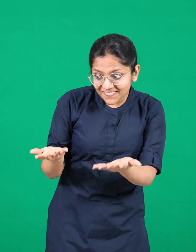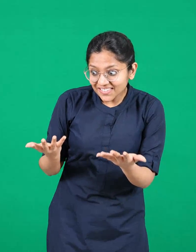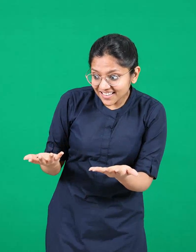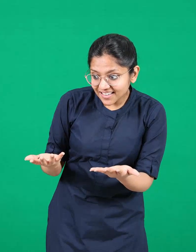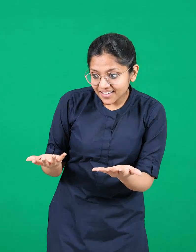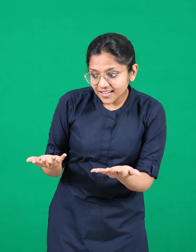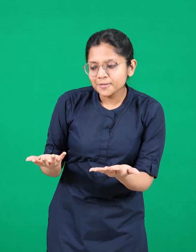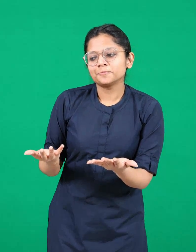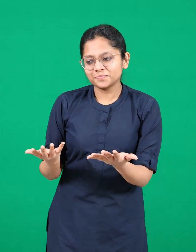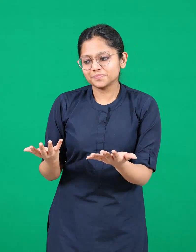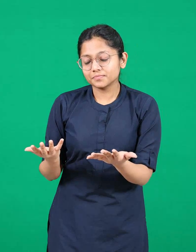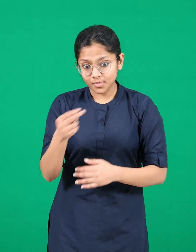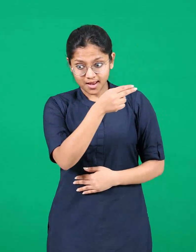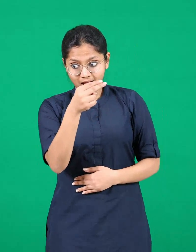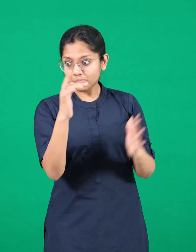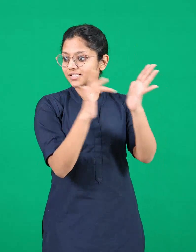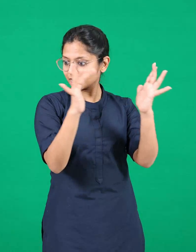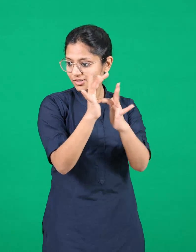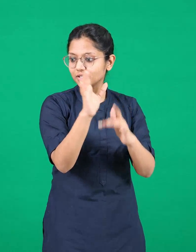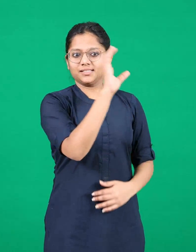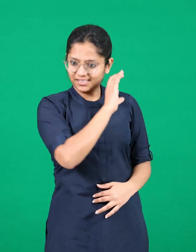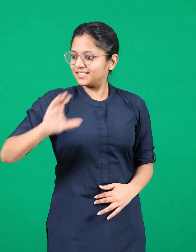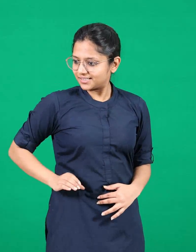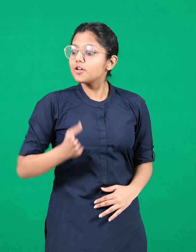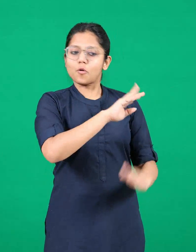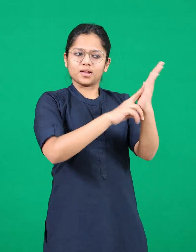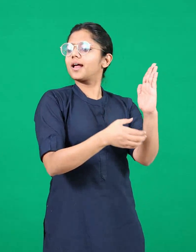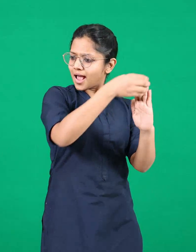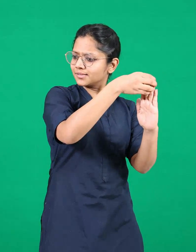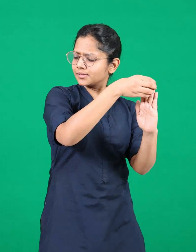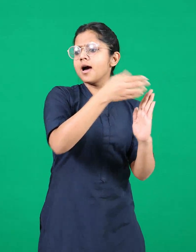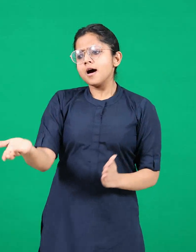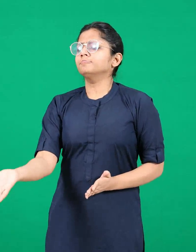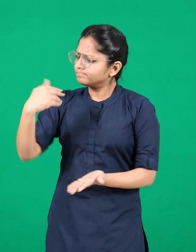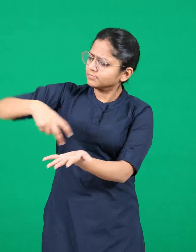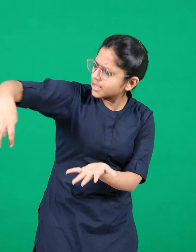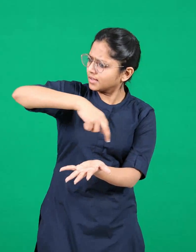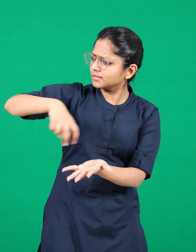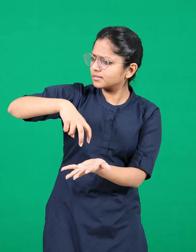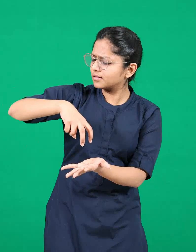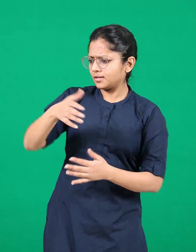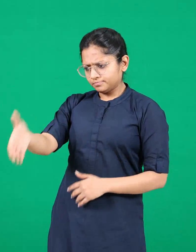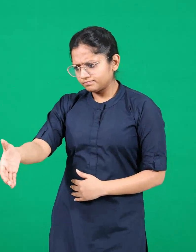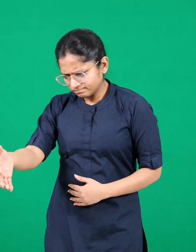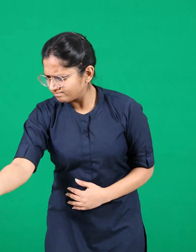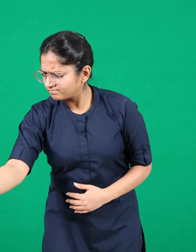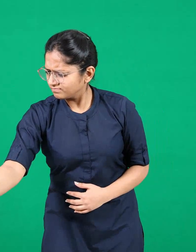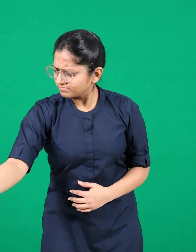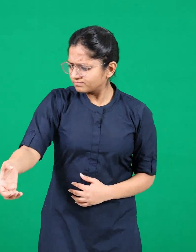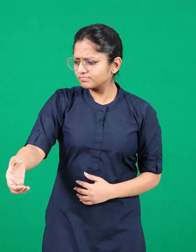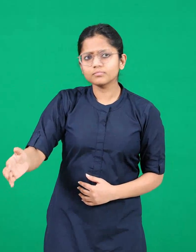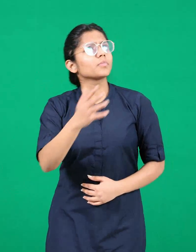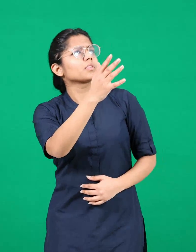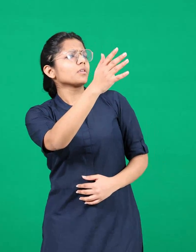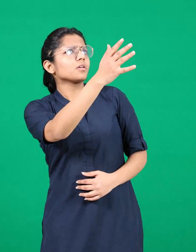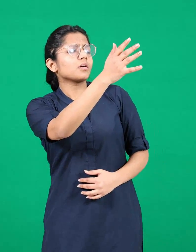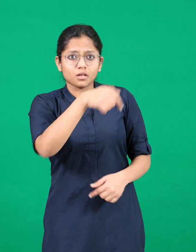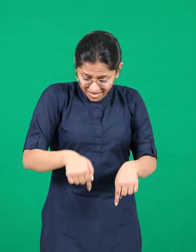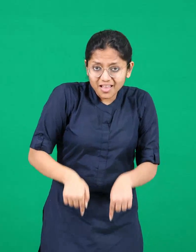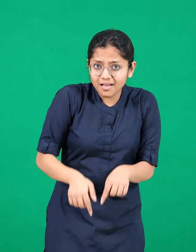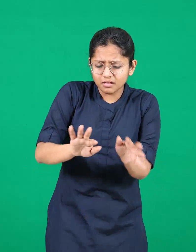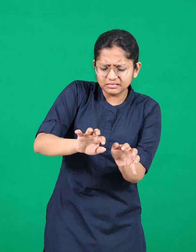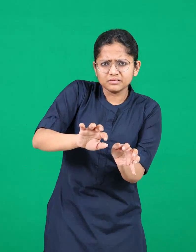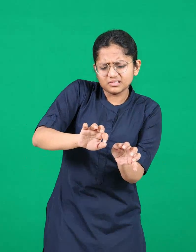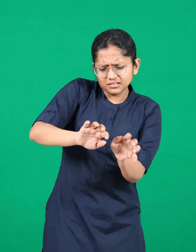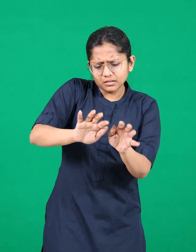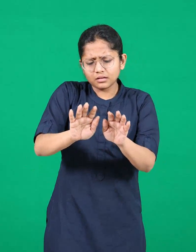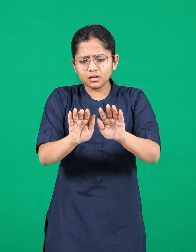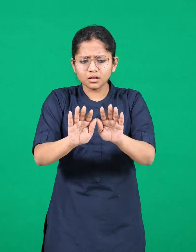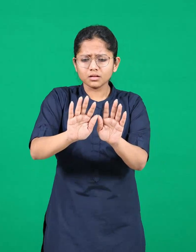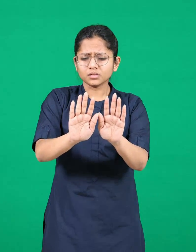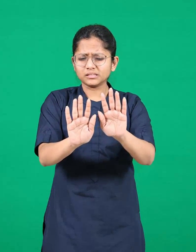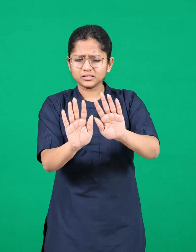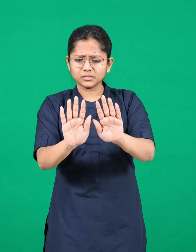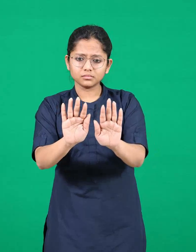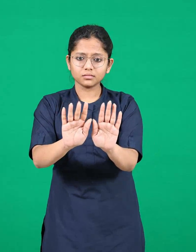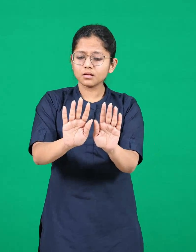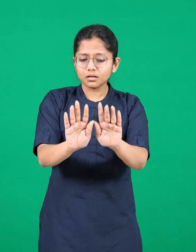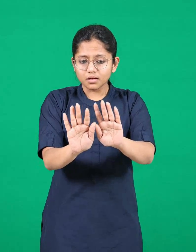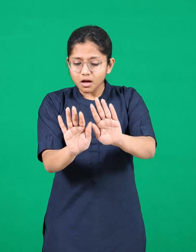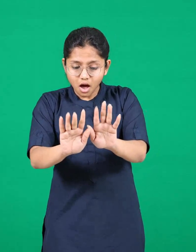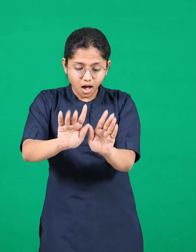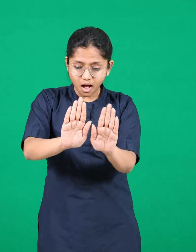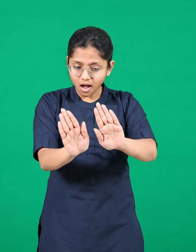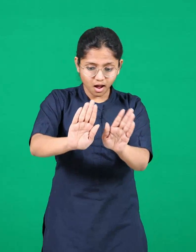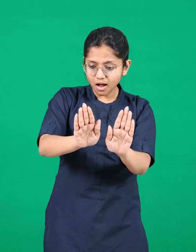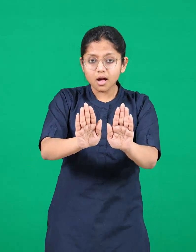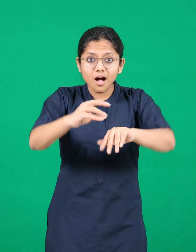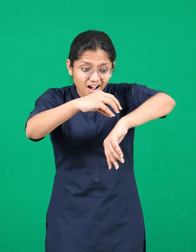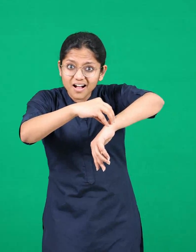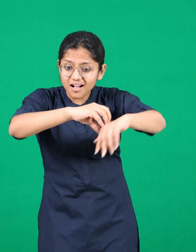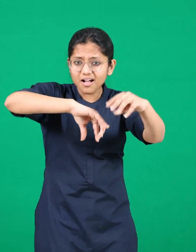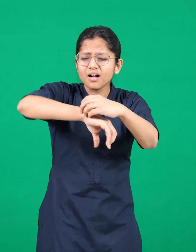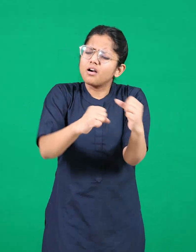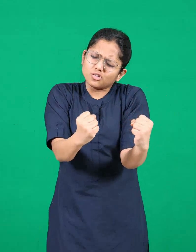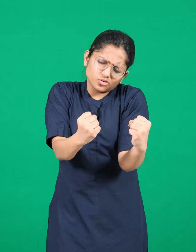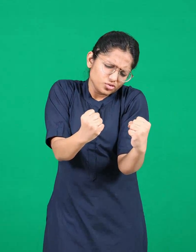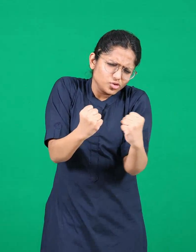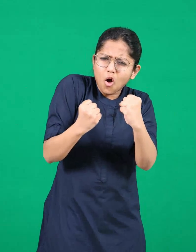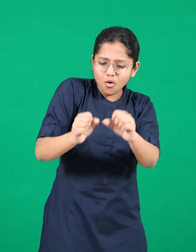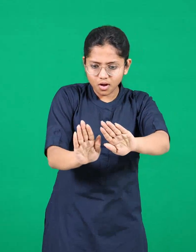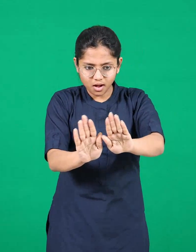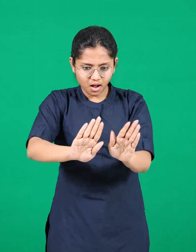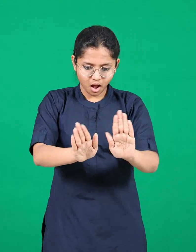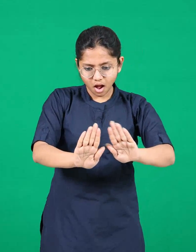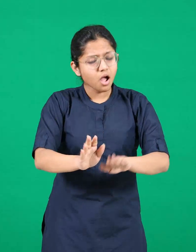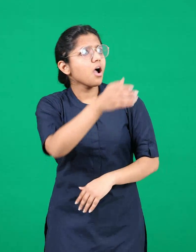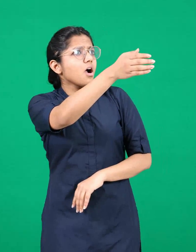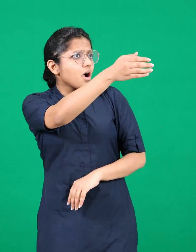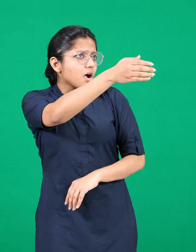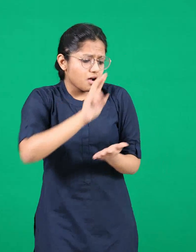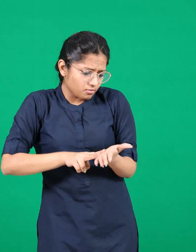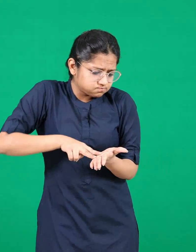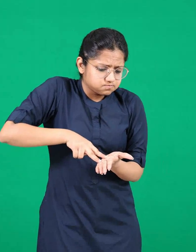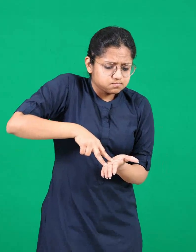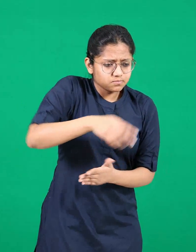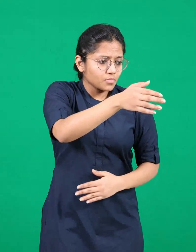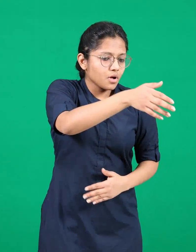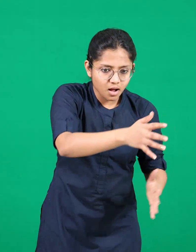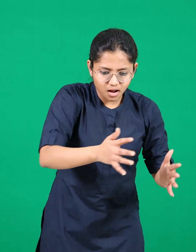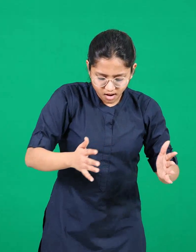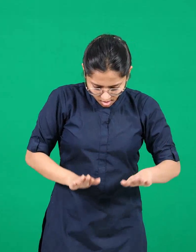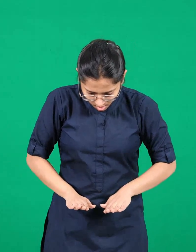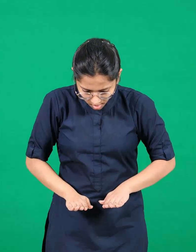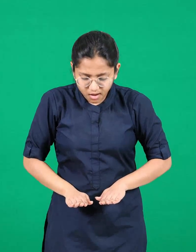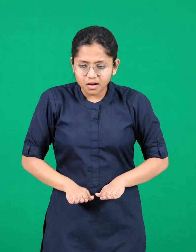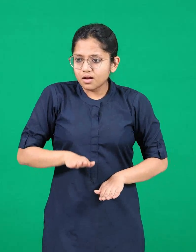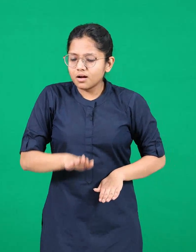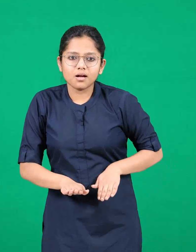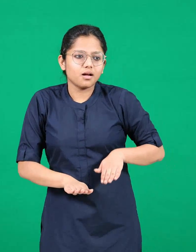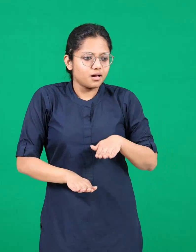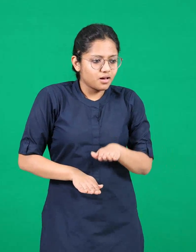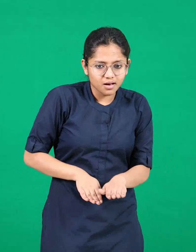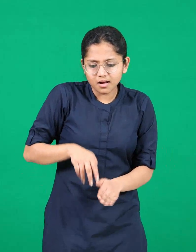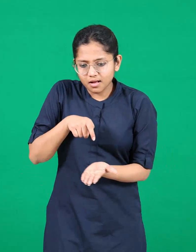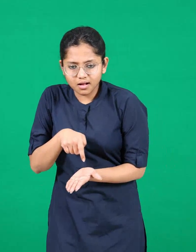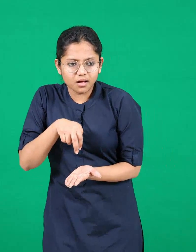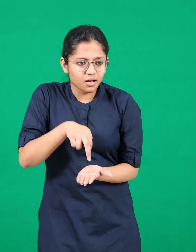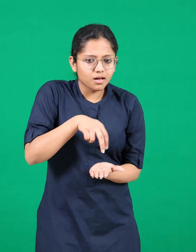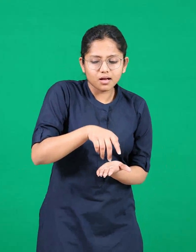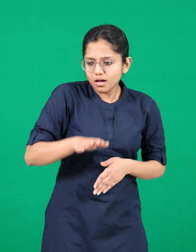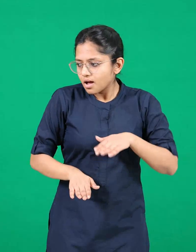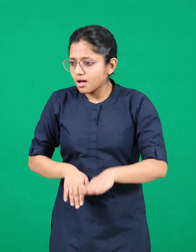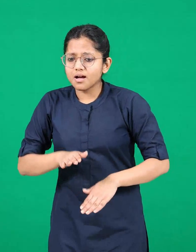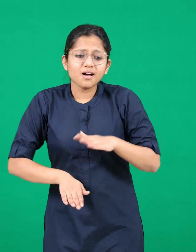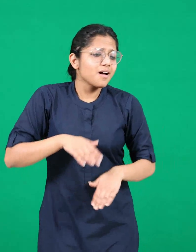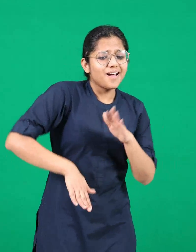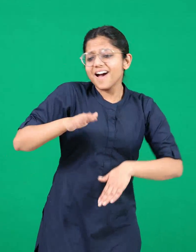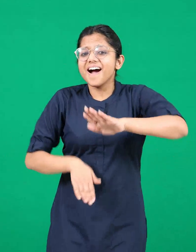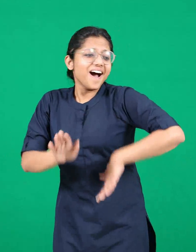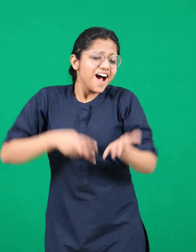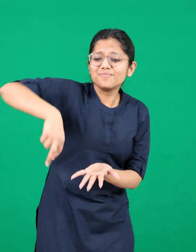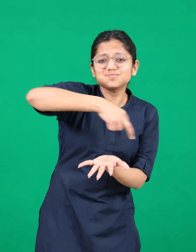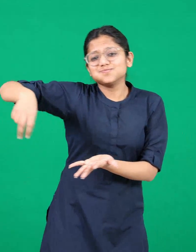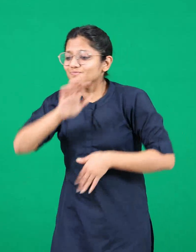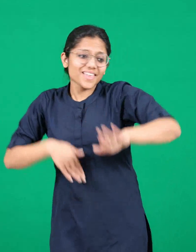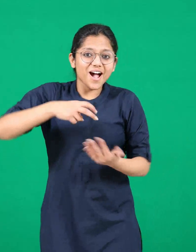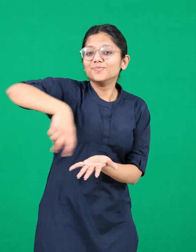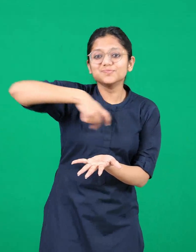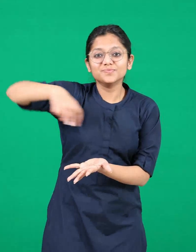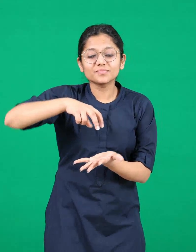Taking him by the right hand, Peter helped him up, and at once the man's feet and ankles were made strong. He sprang to his feet and began to walk.